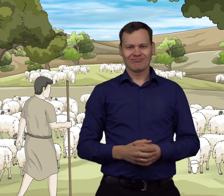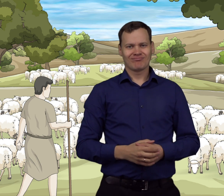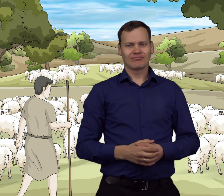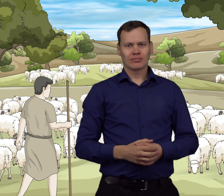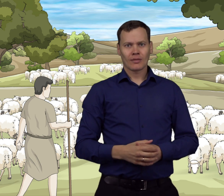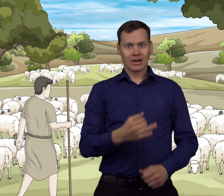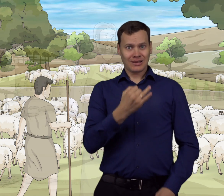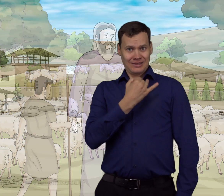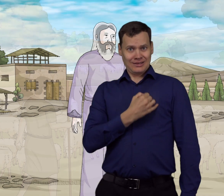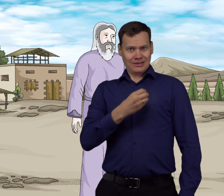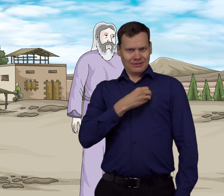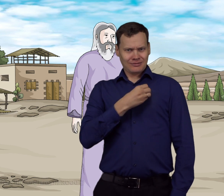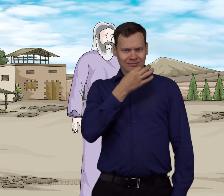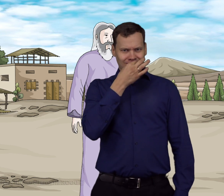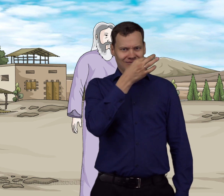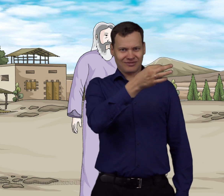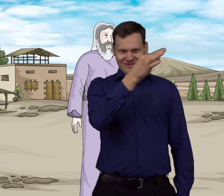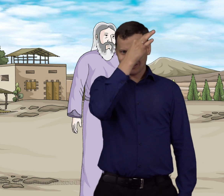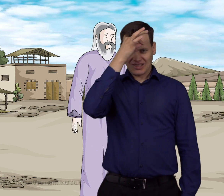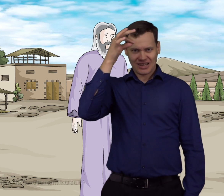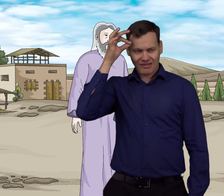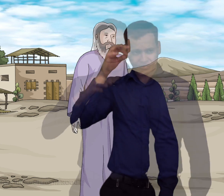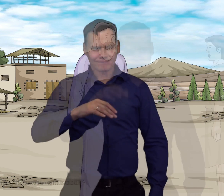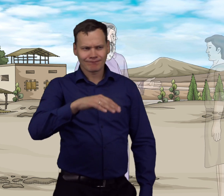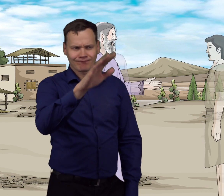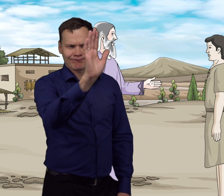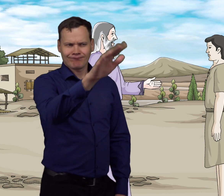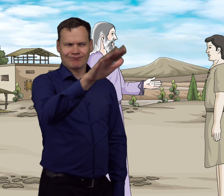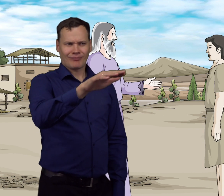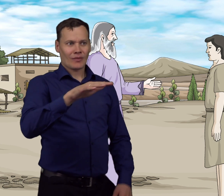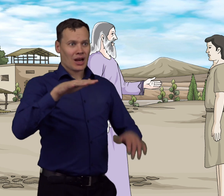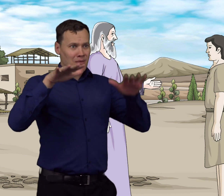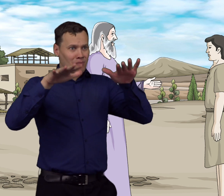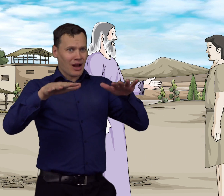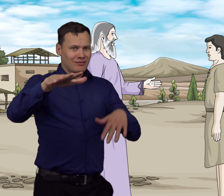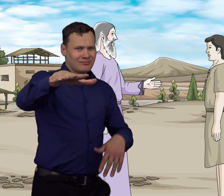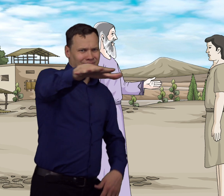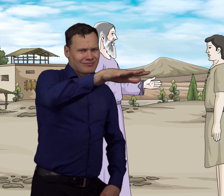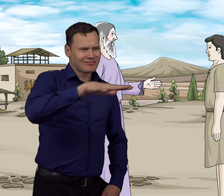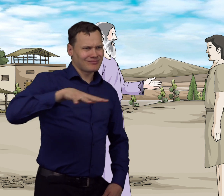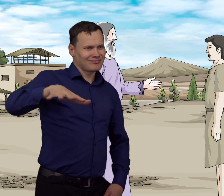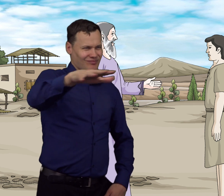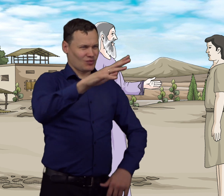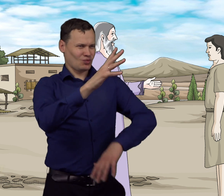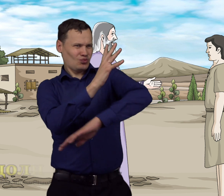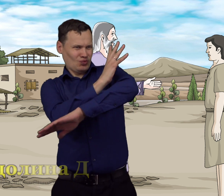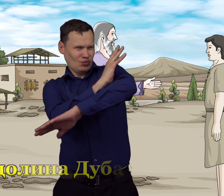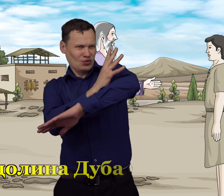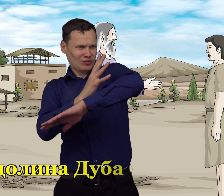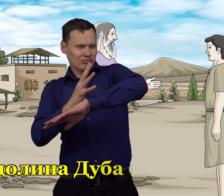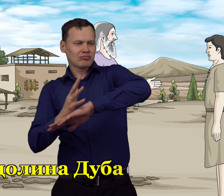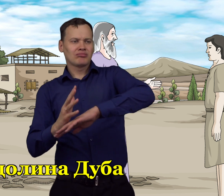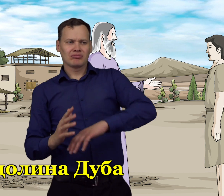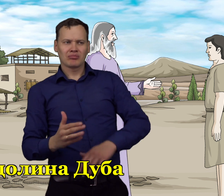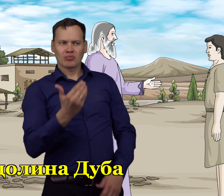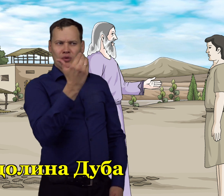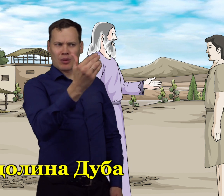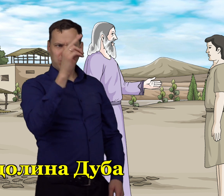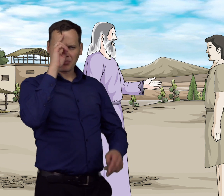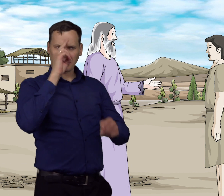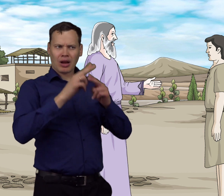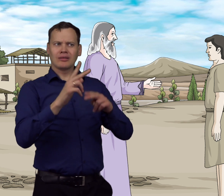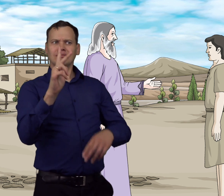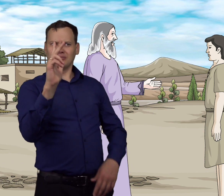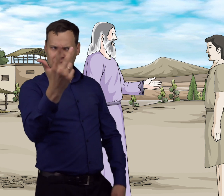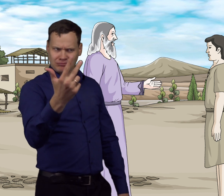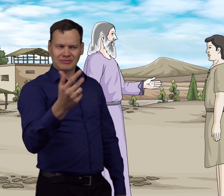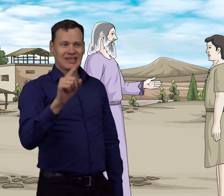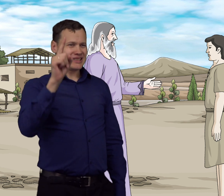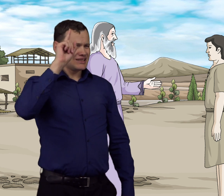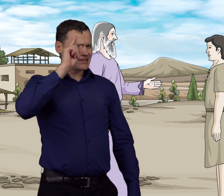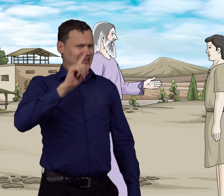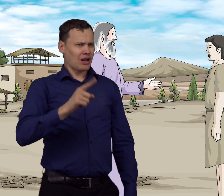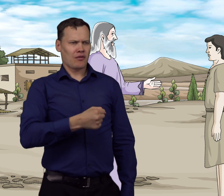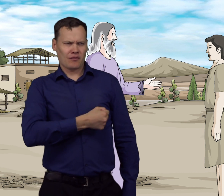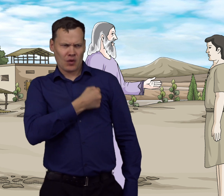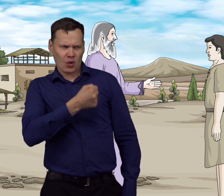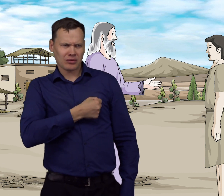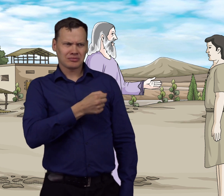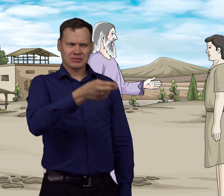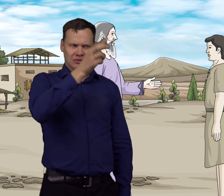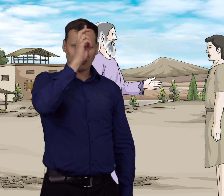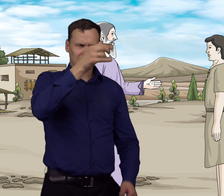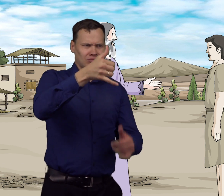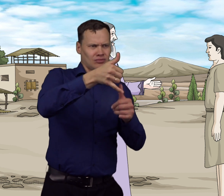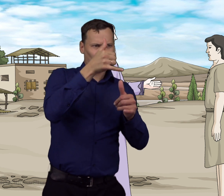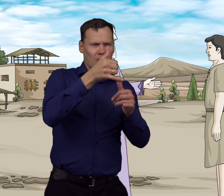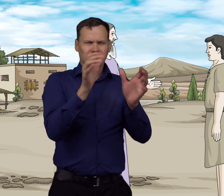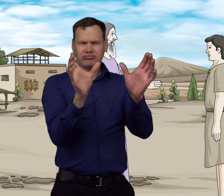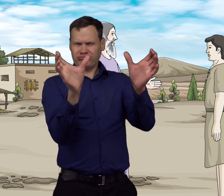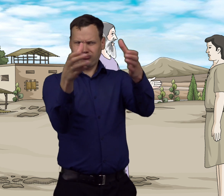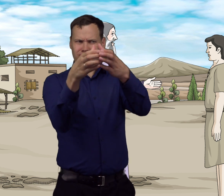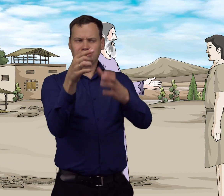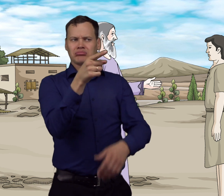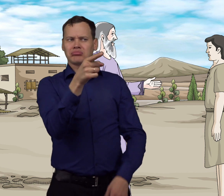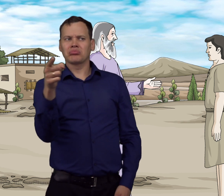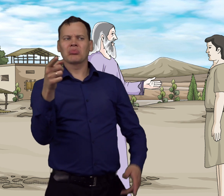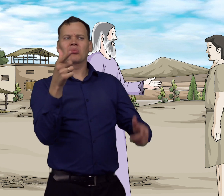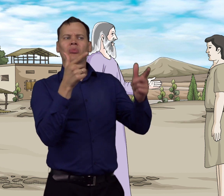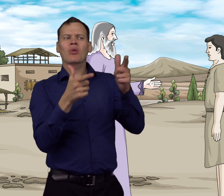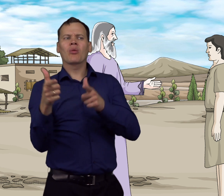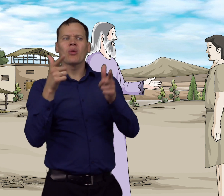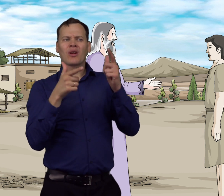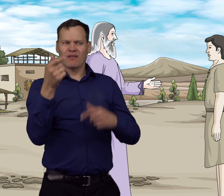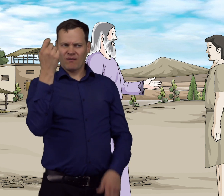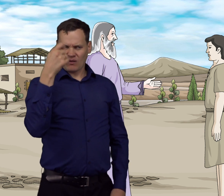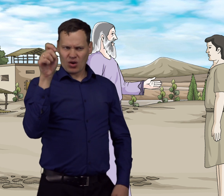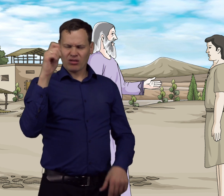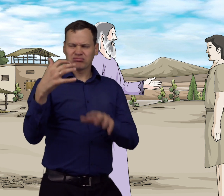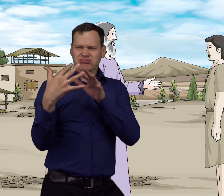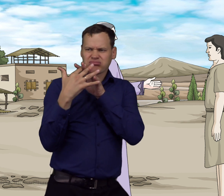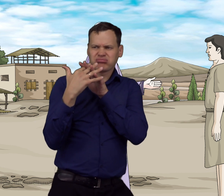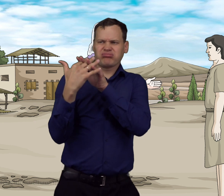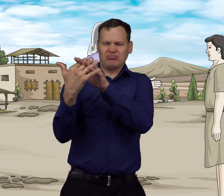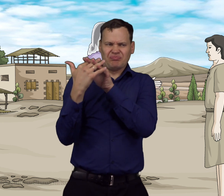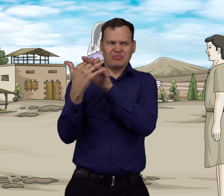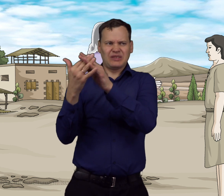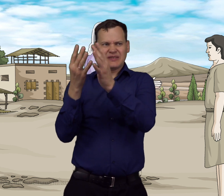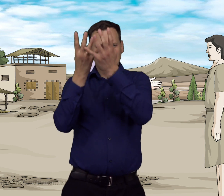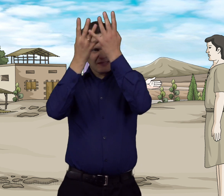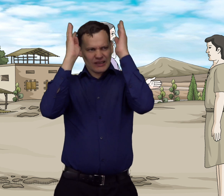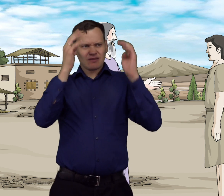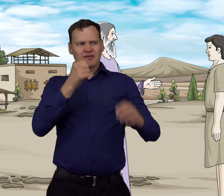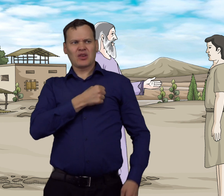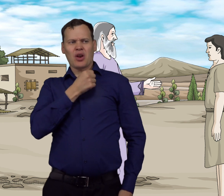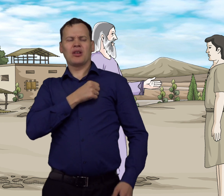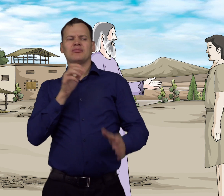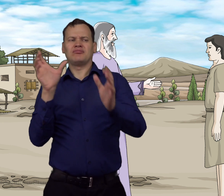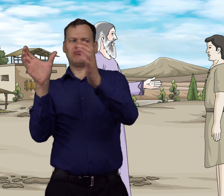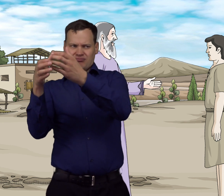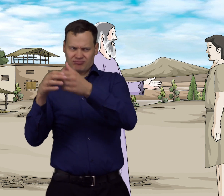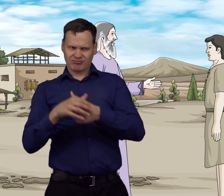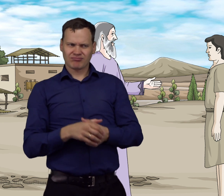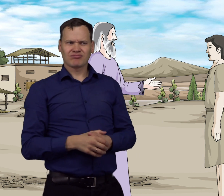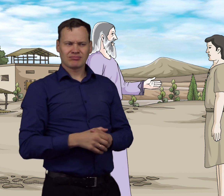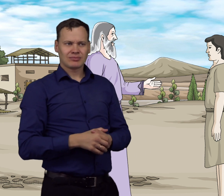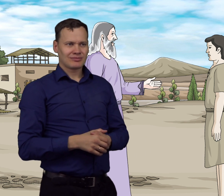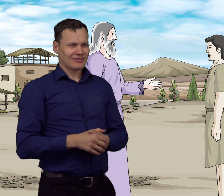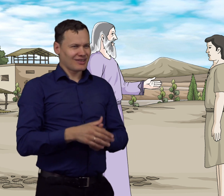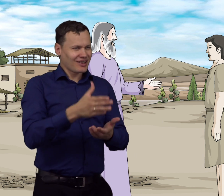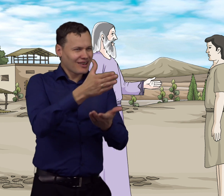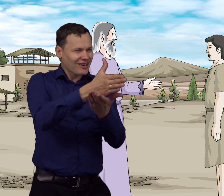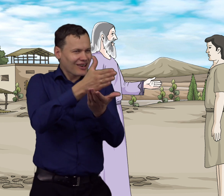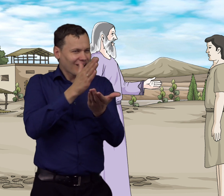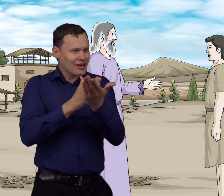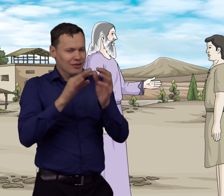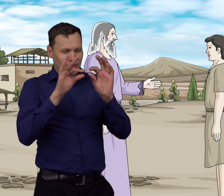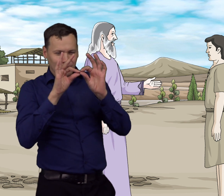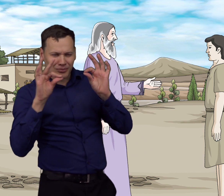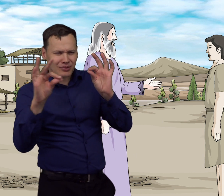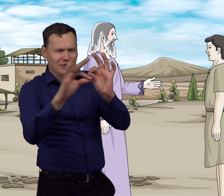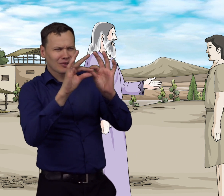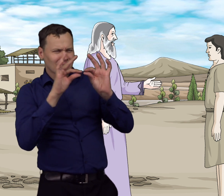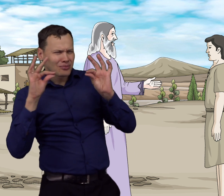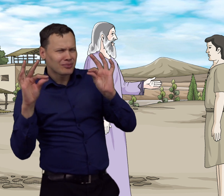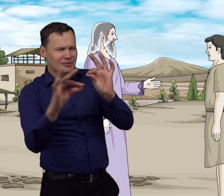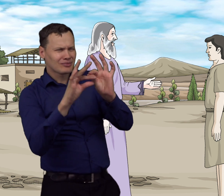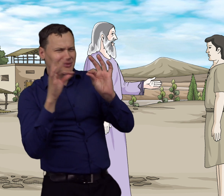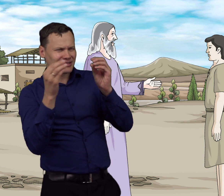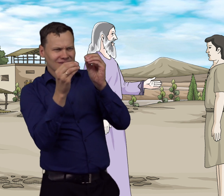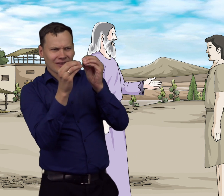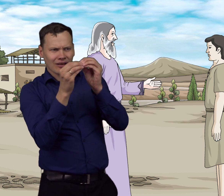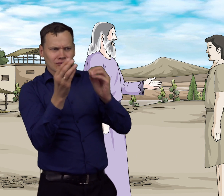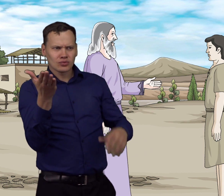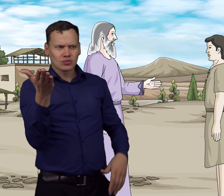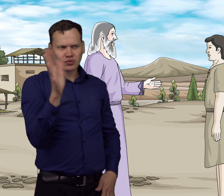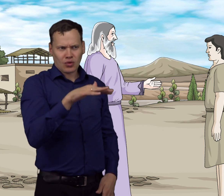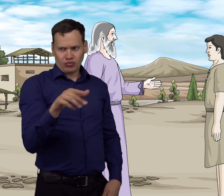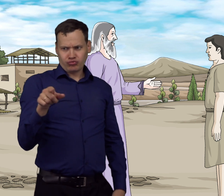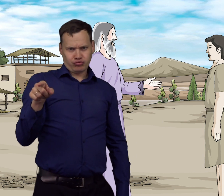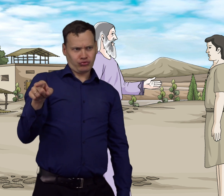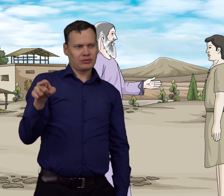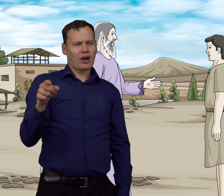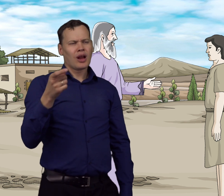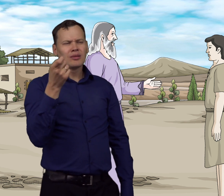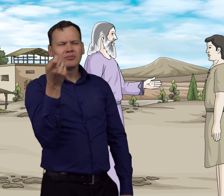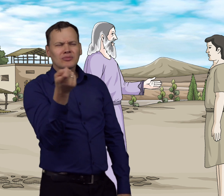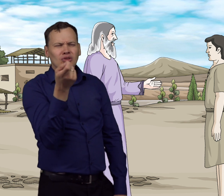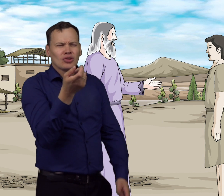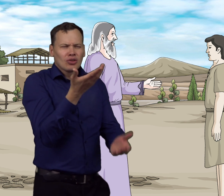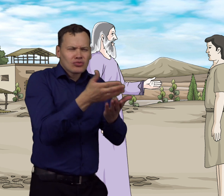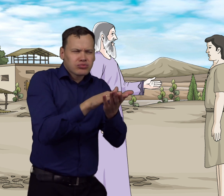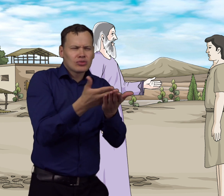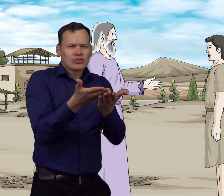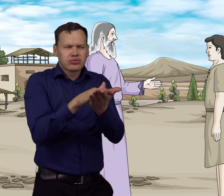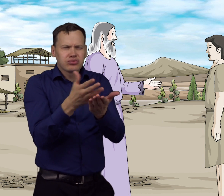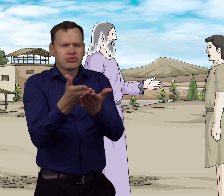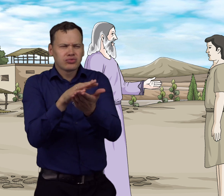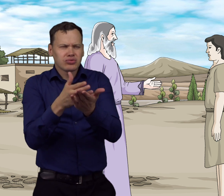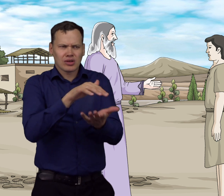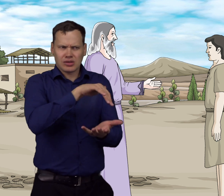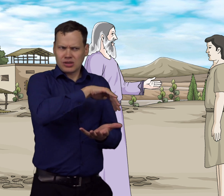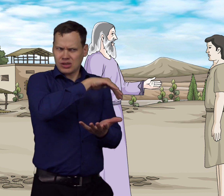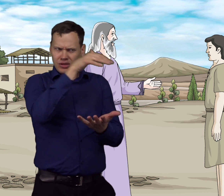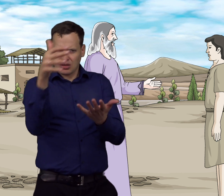One day Jesse said to his son David, “Take this ephah of roasted grain and these ten loaves of bread for your brothers and hurry to their camp.